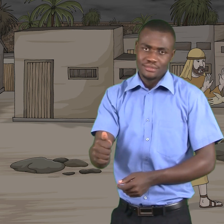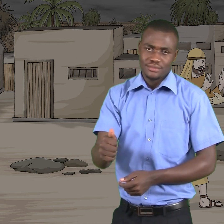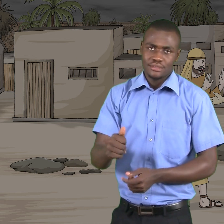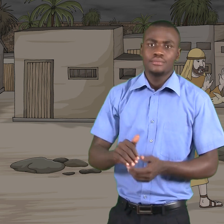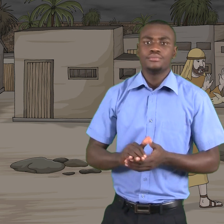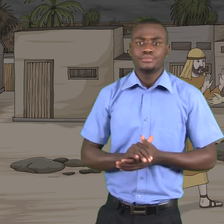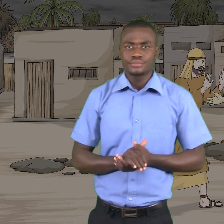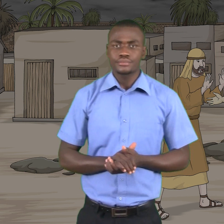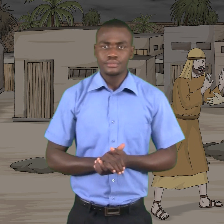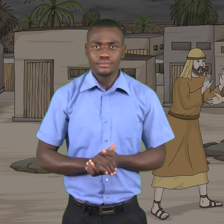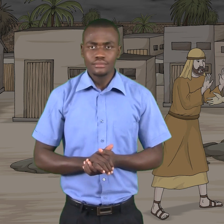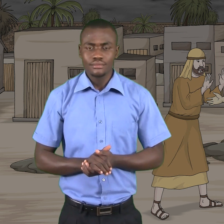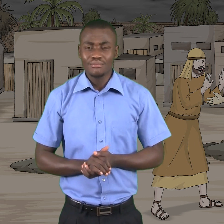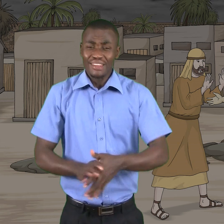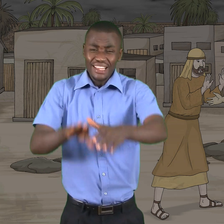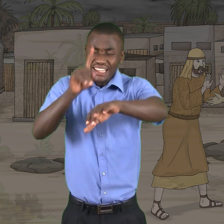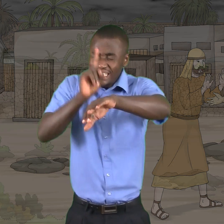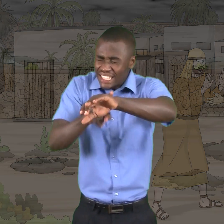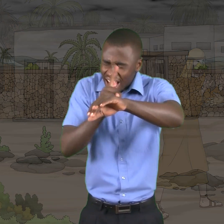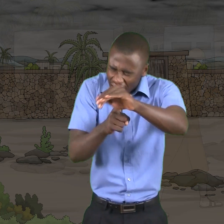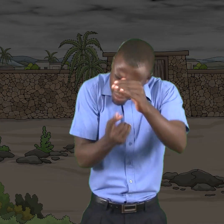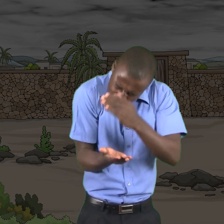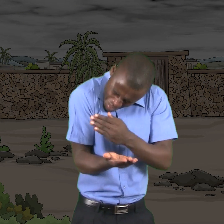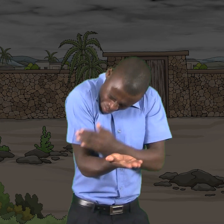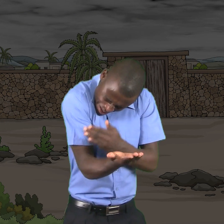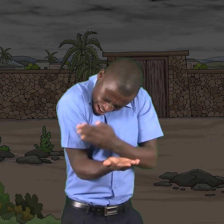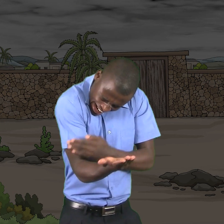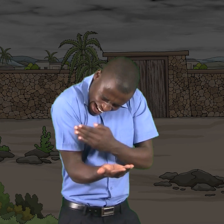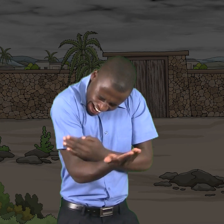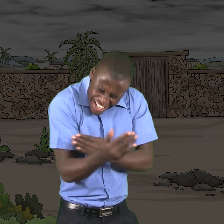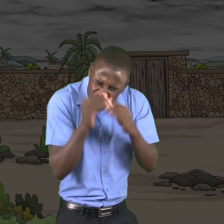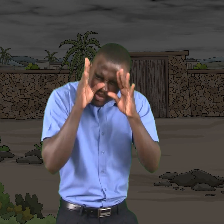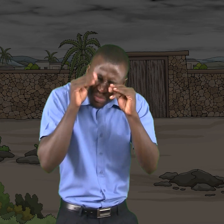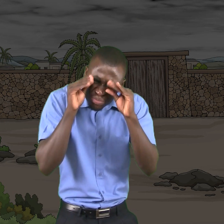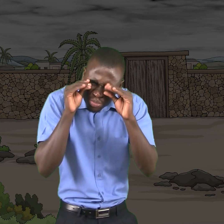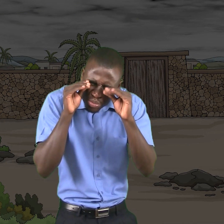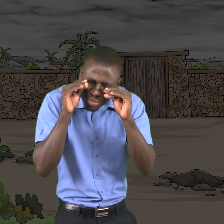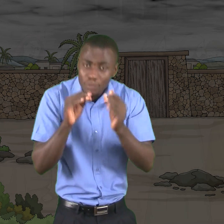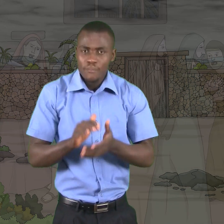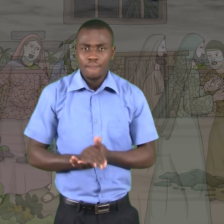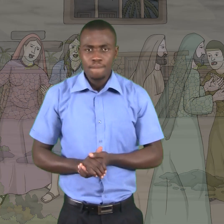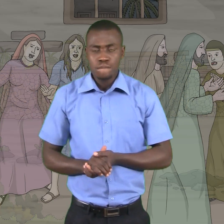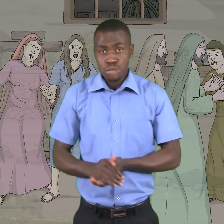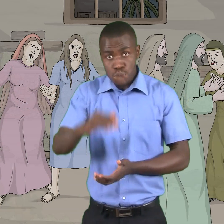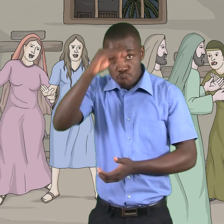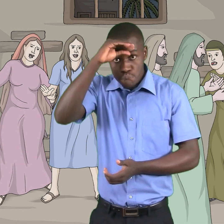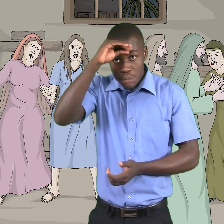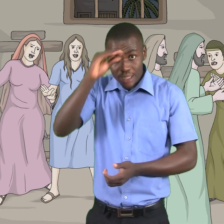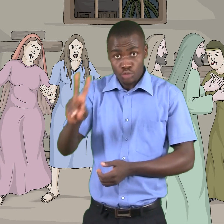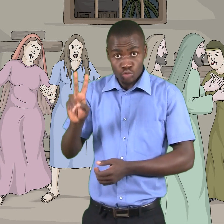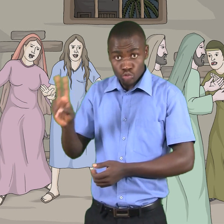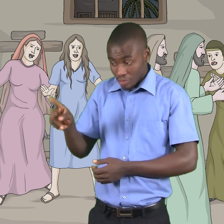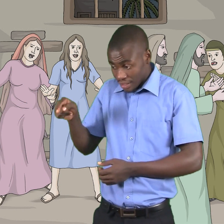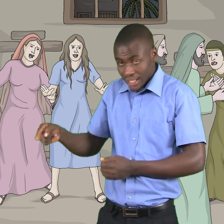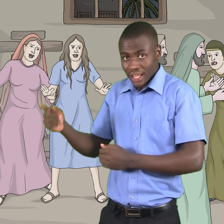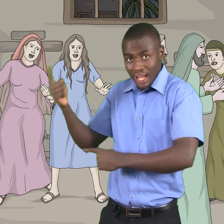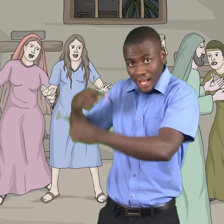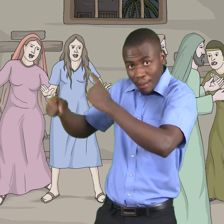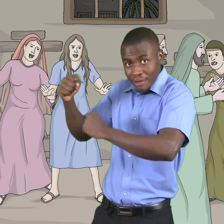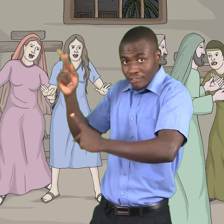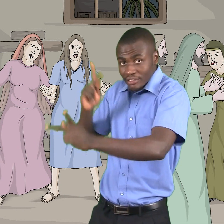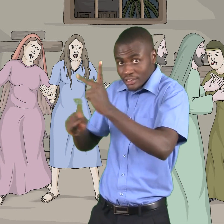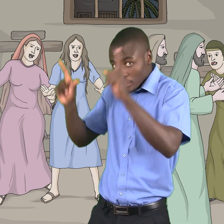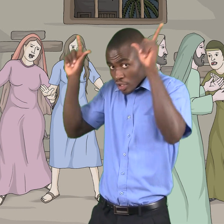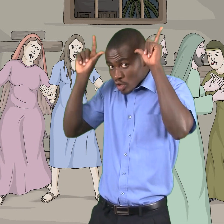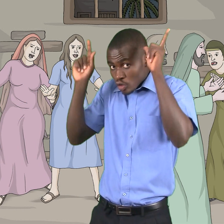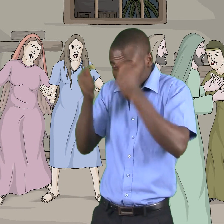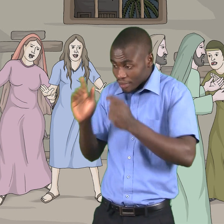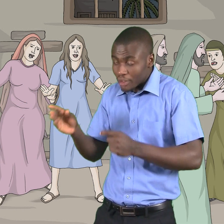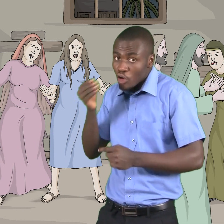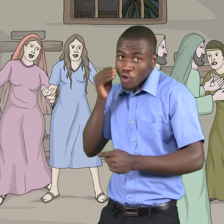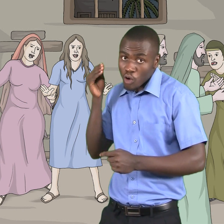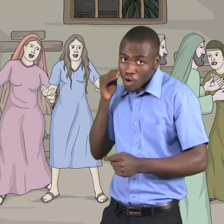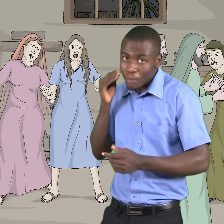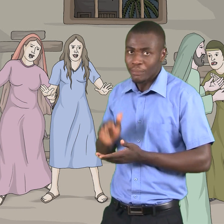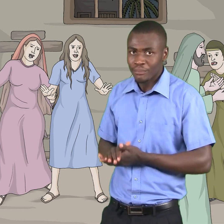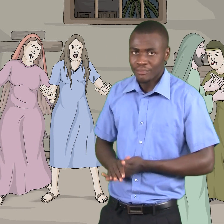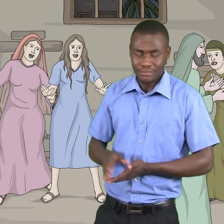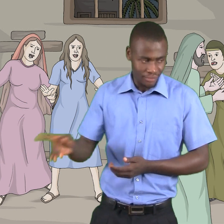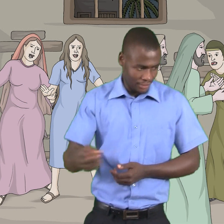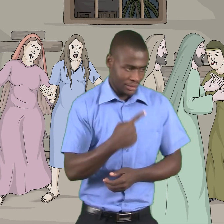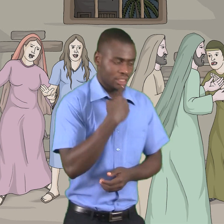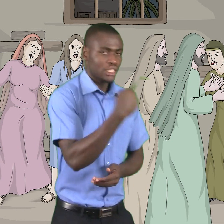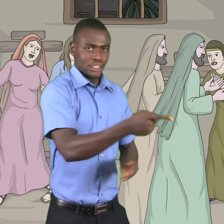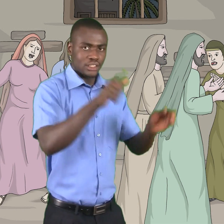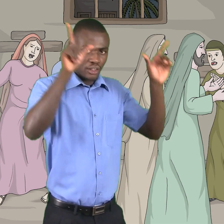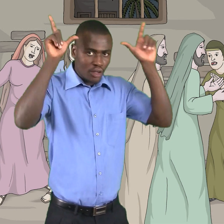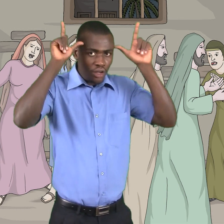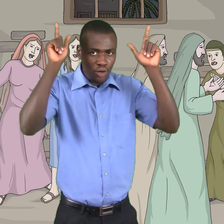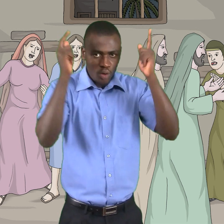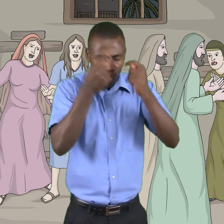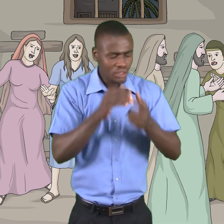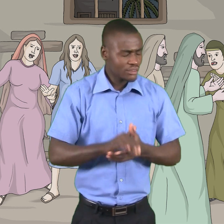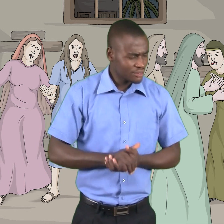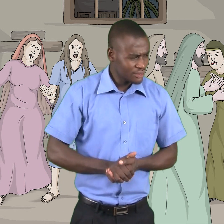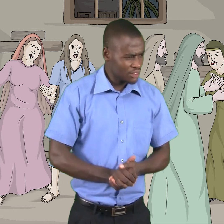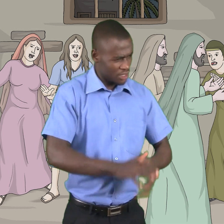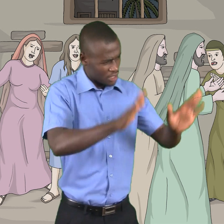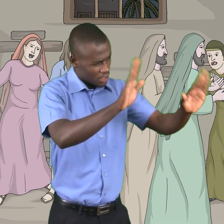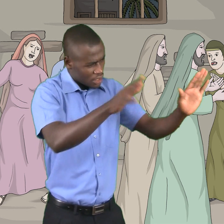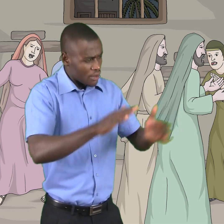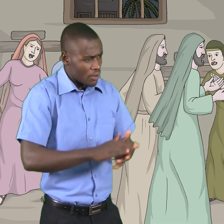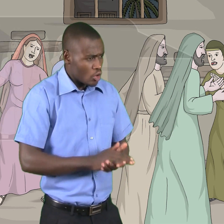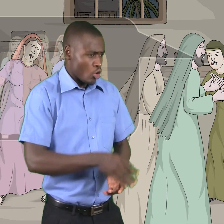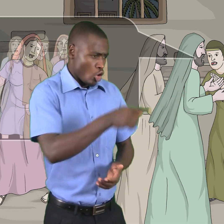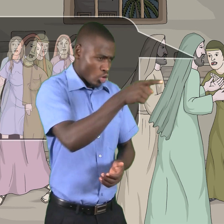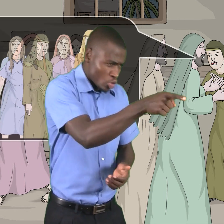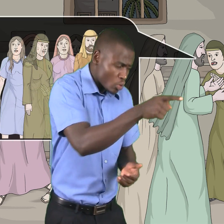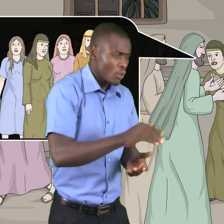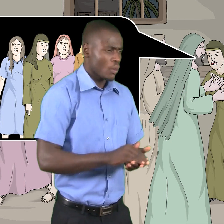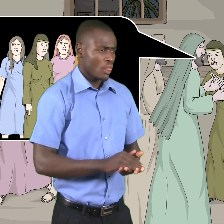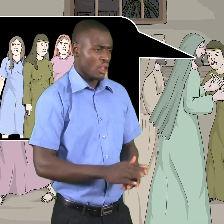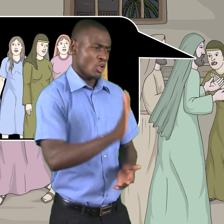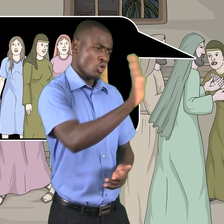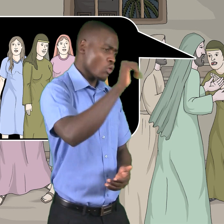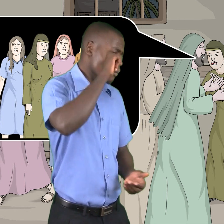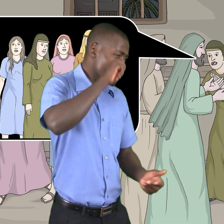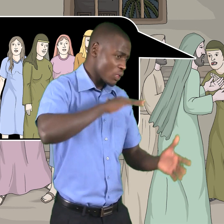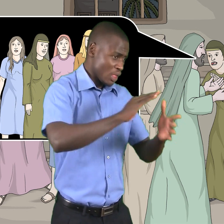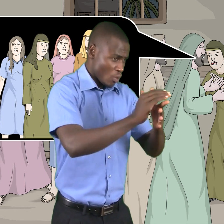At daybreak the angels hurried Lot along, saying, “Get up!